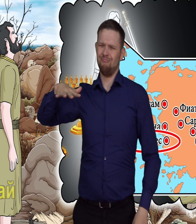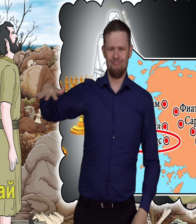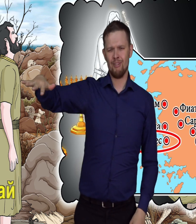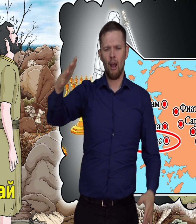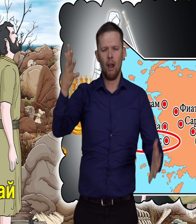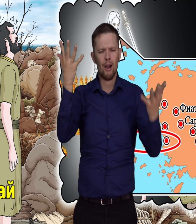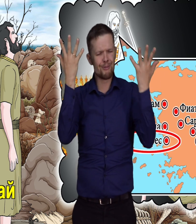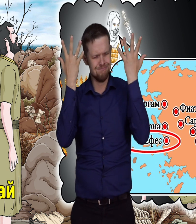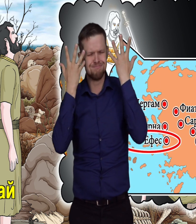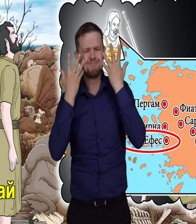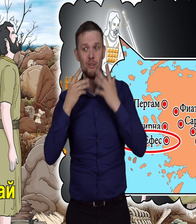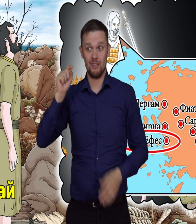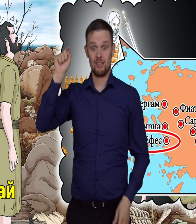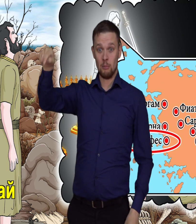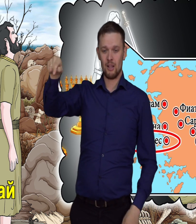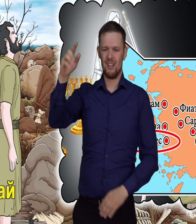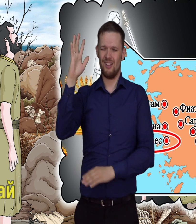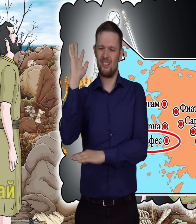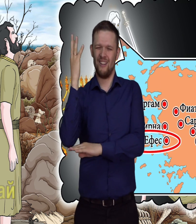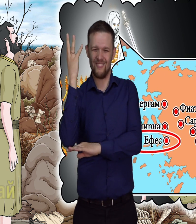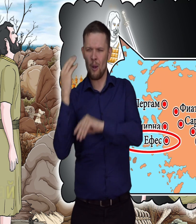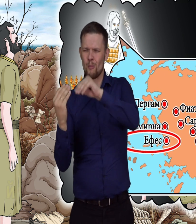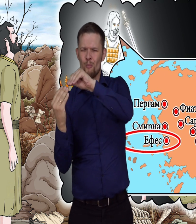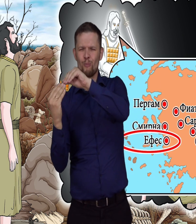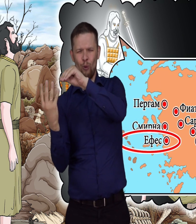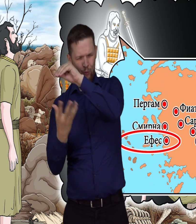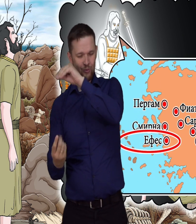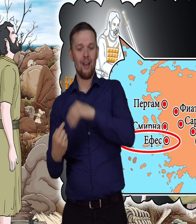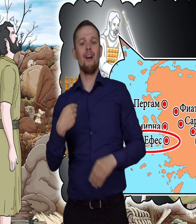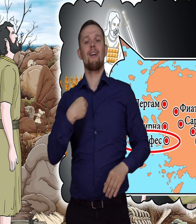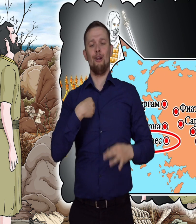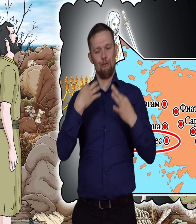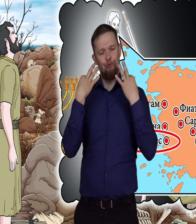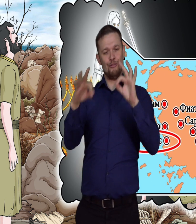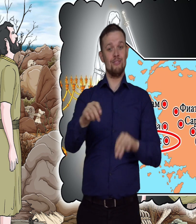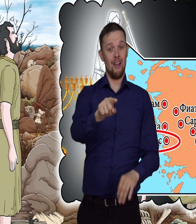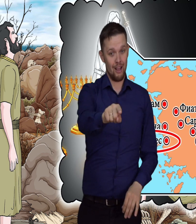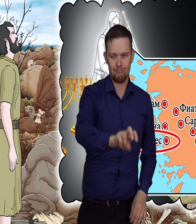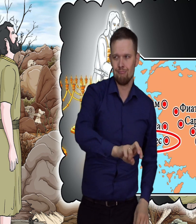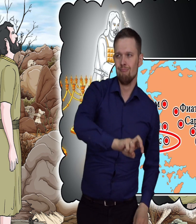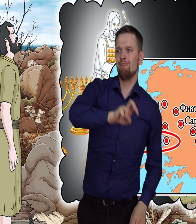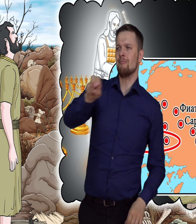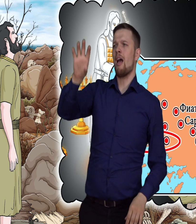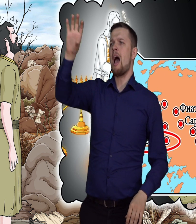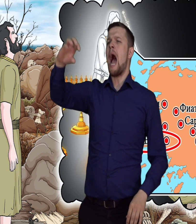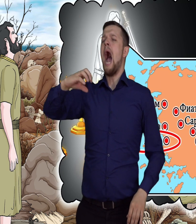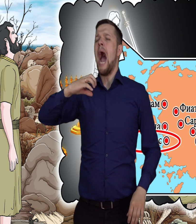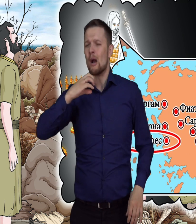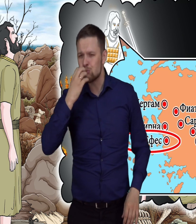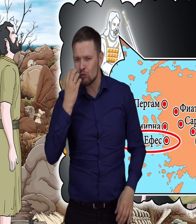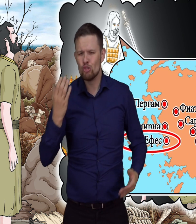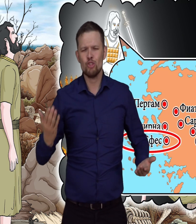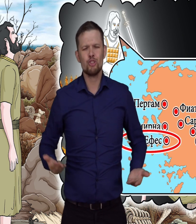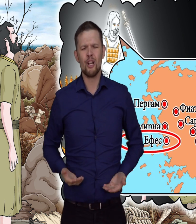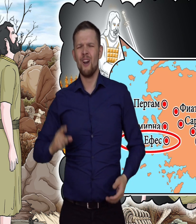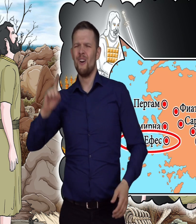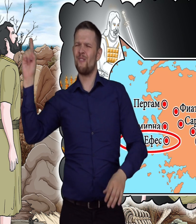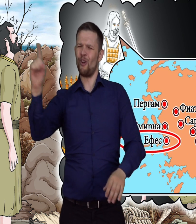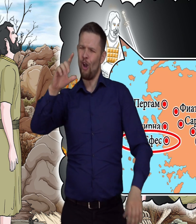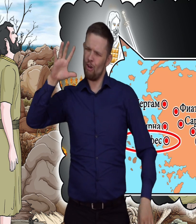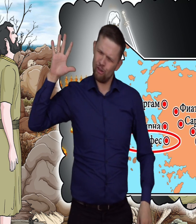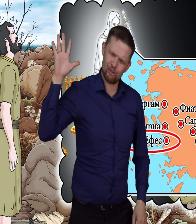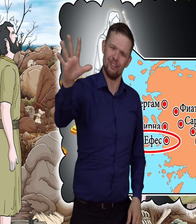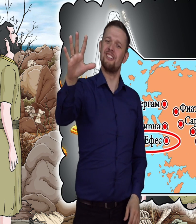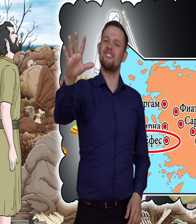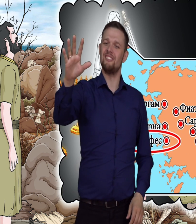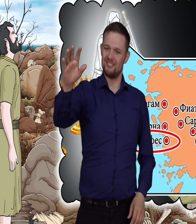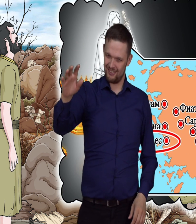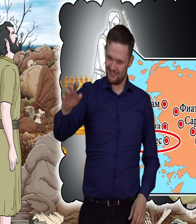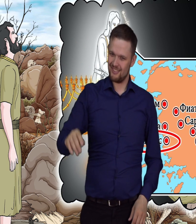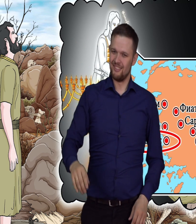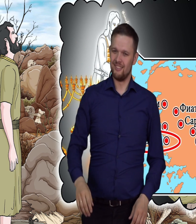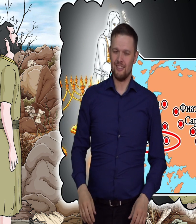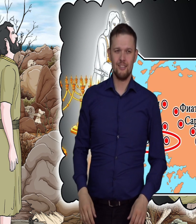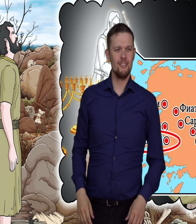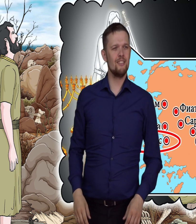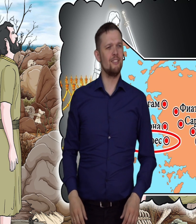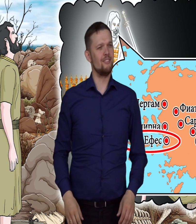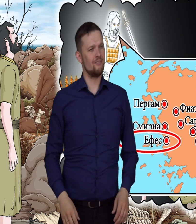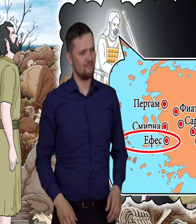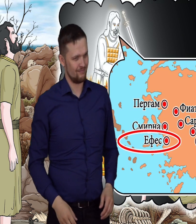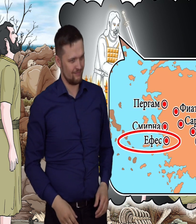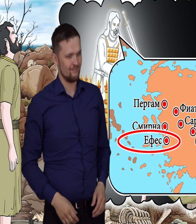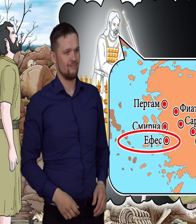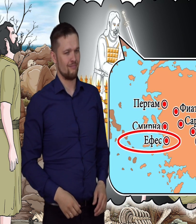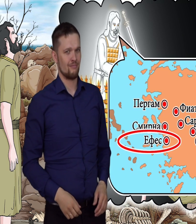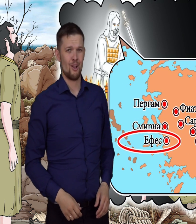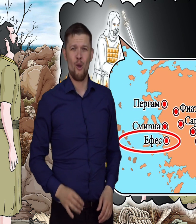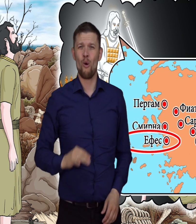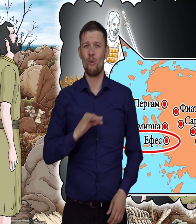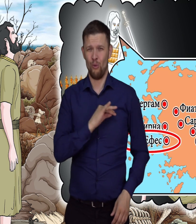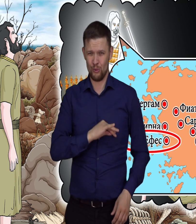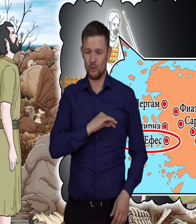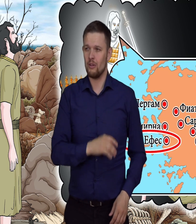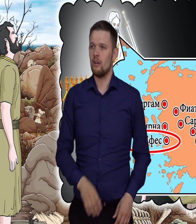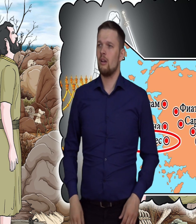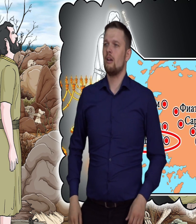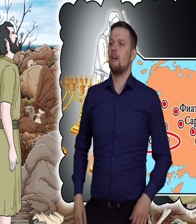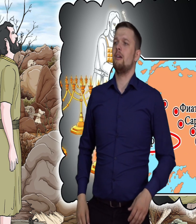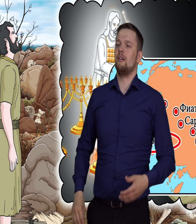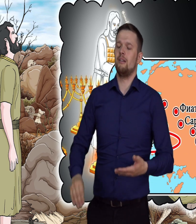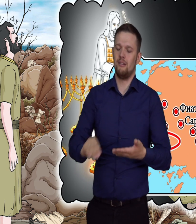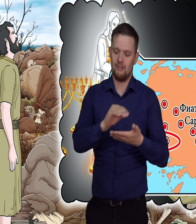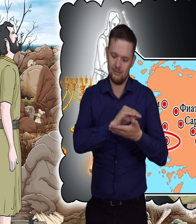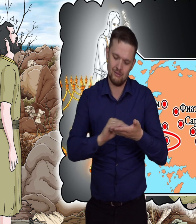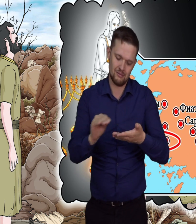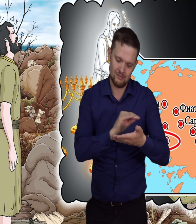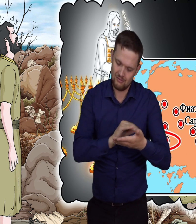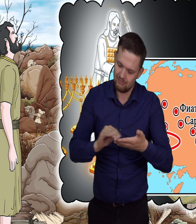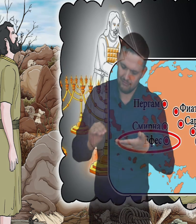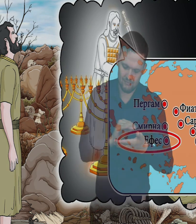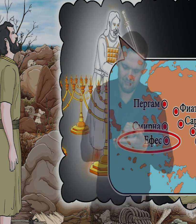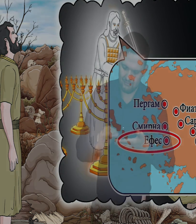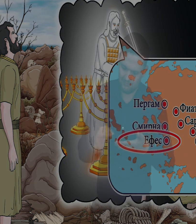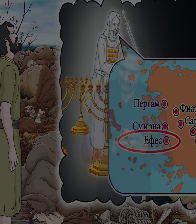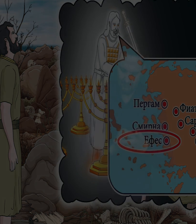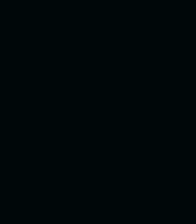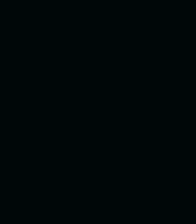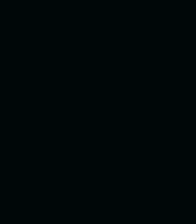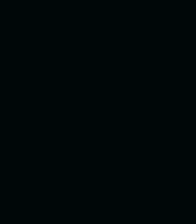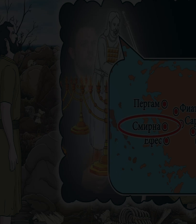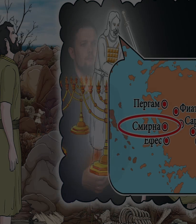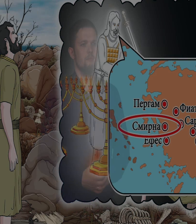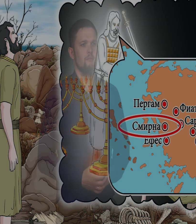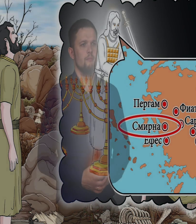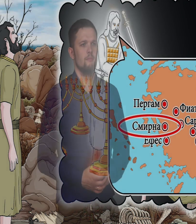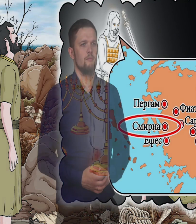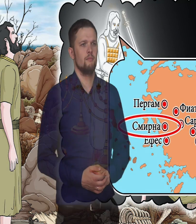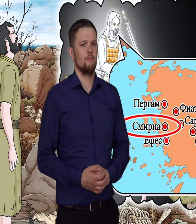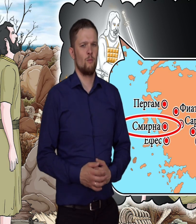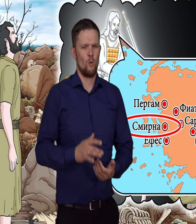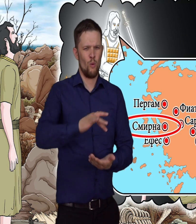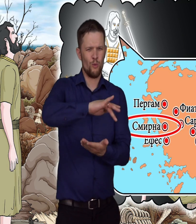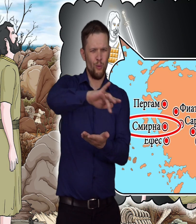To the one who overcomes, I will grant the right to eat from the tree of life in the Paradise of God.